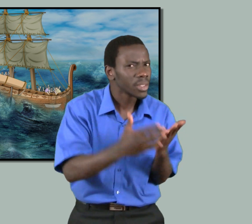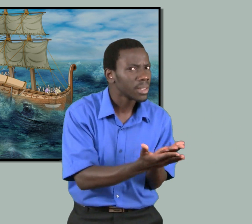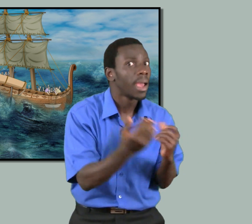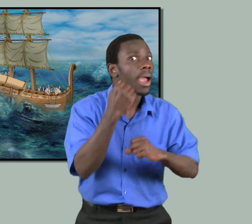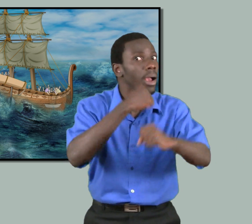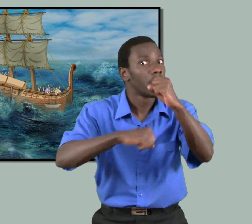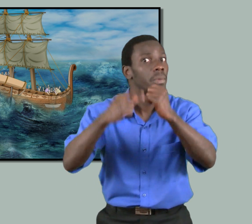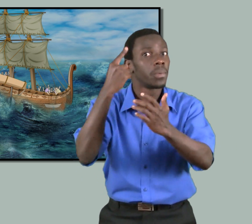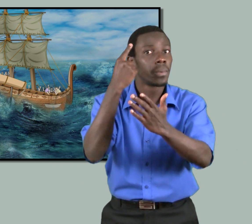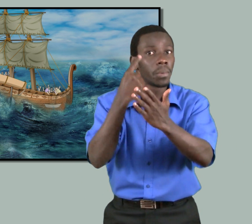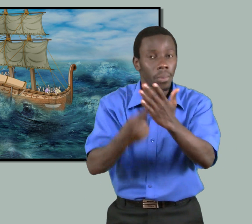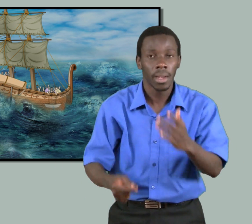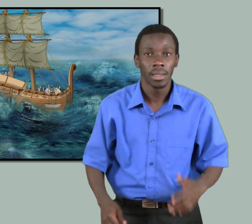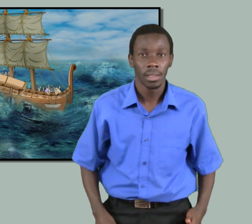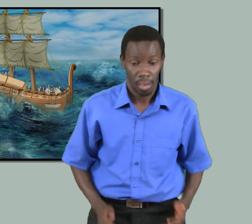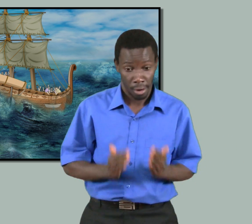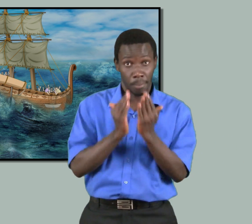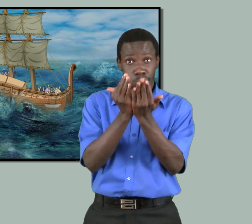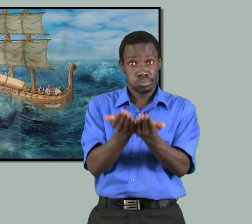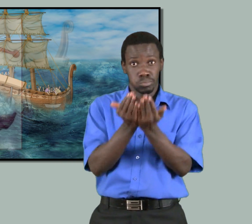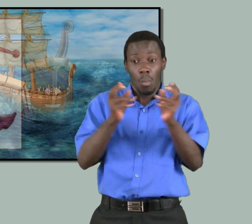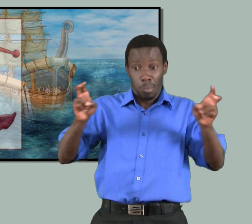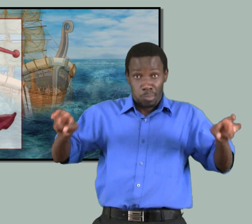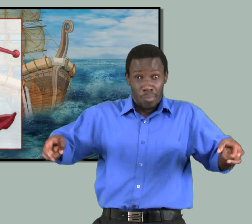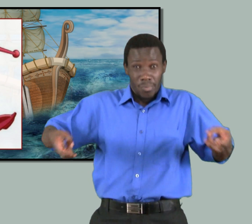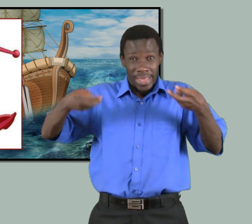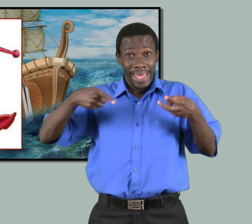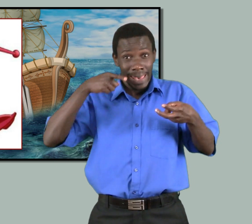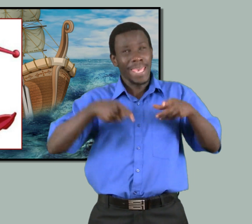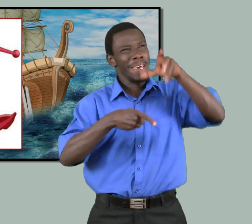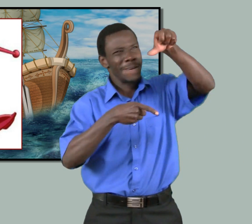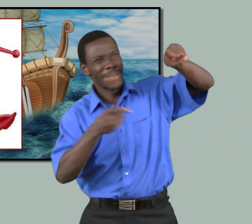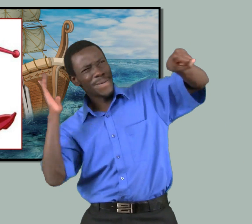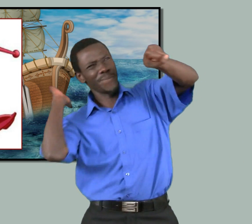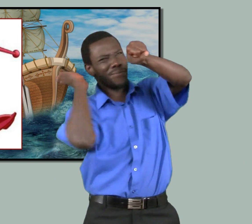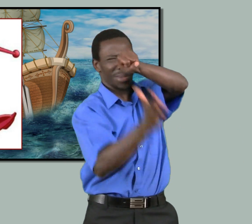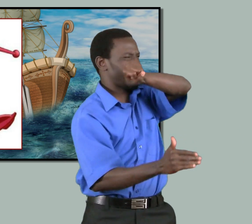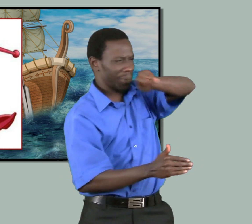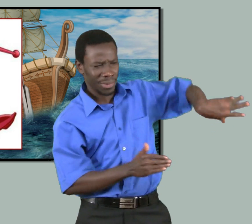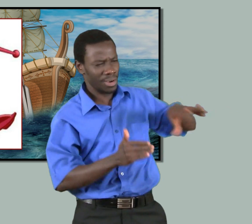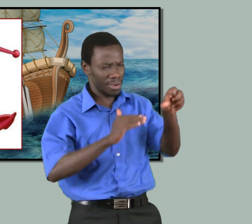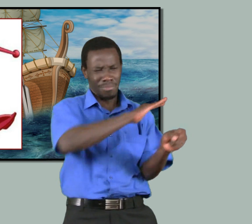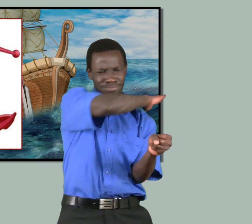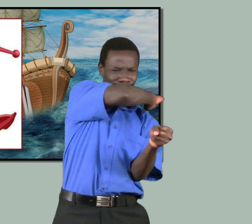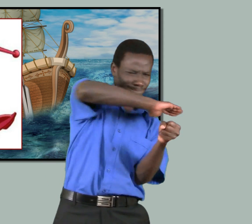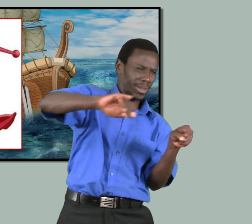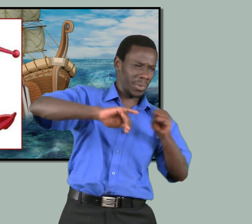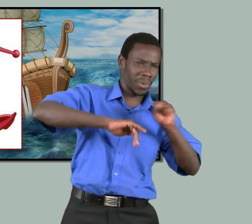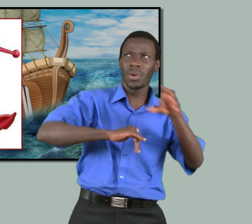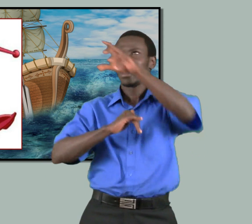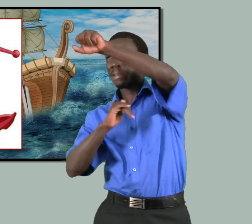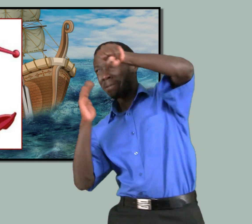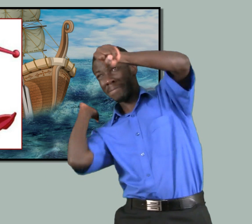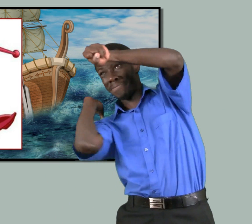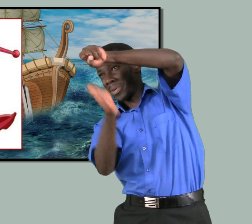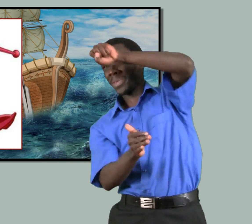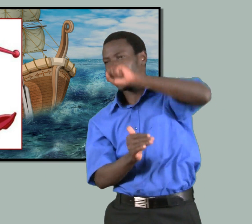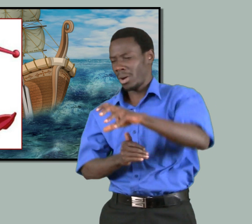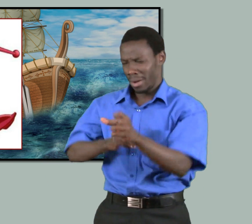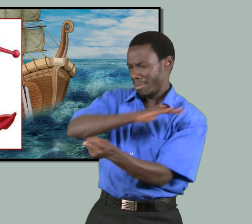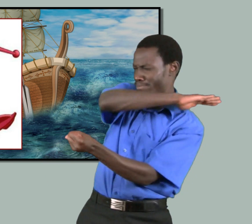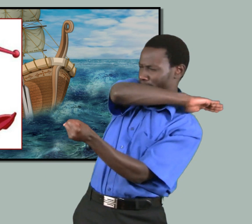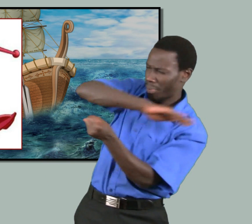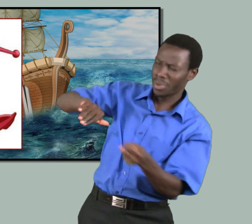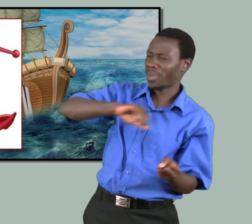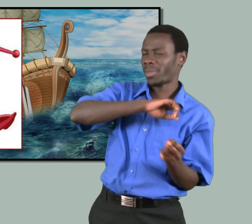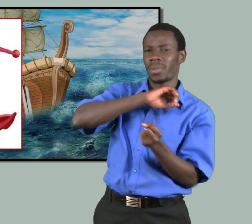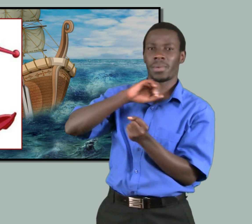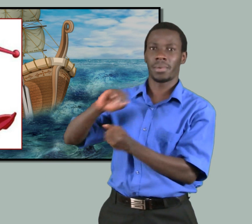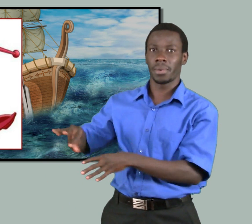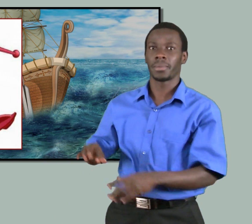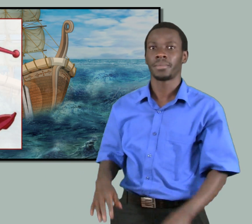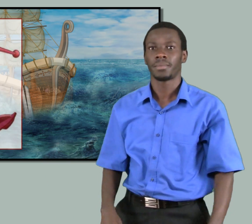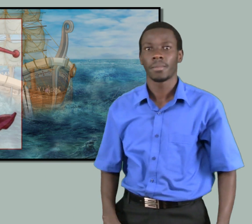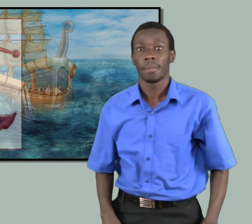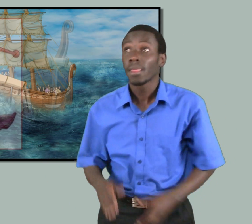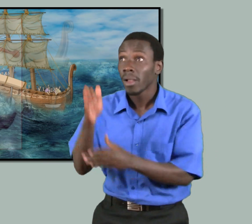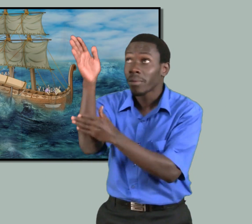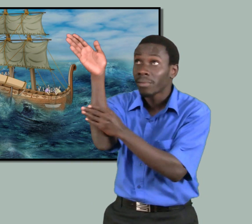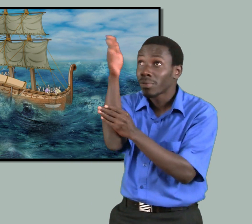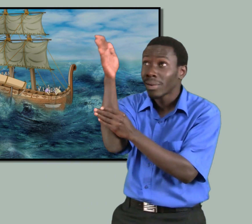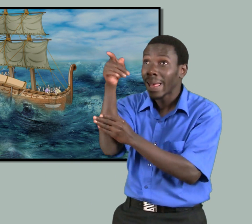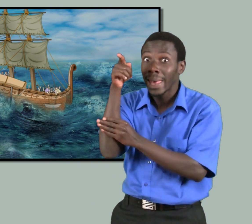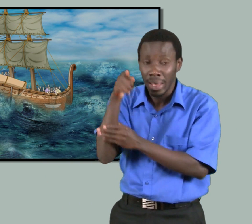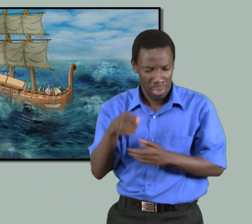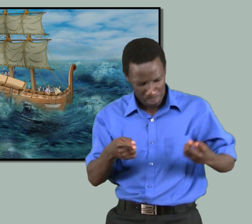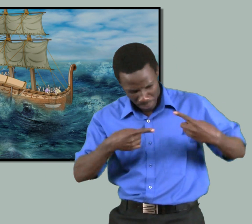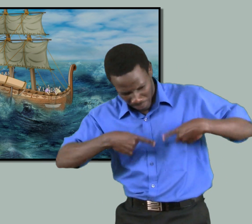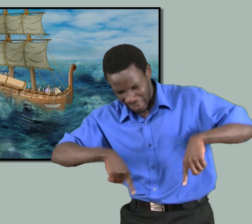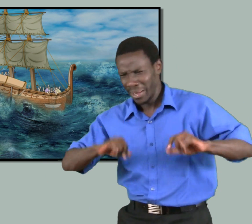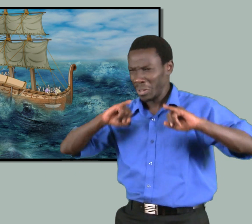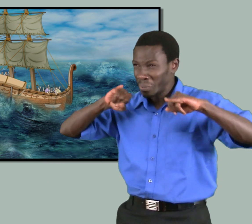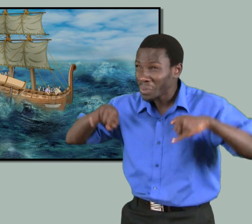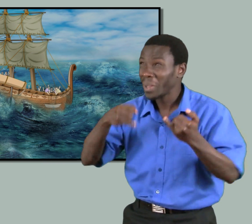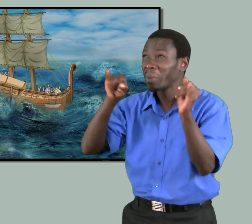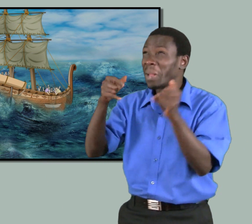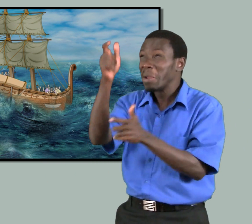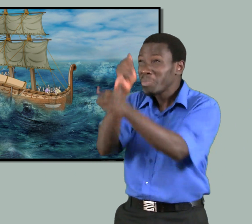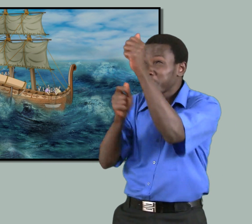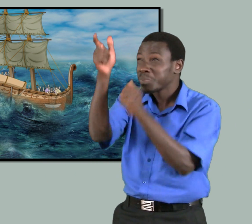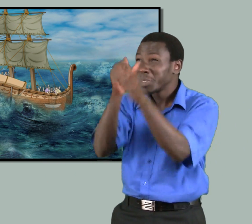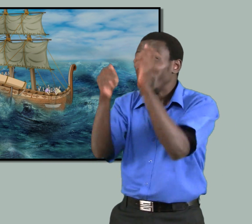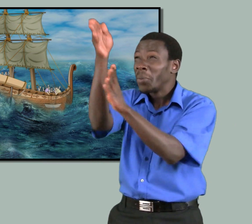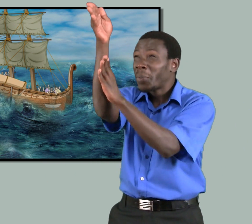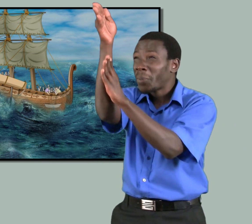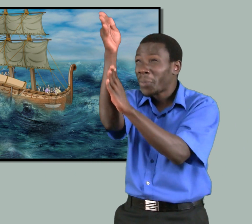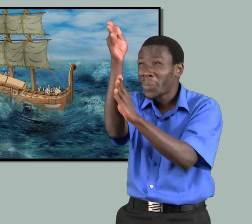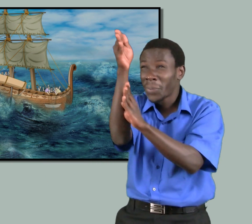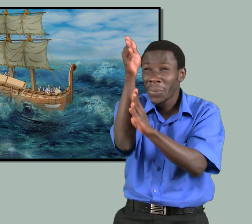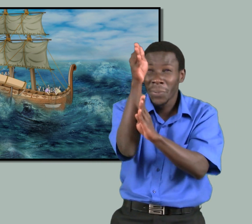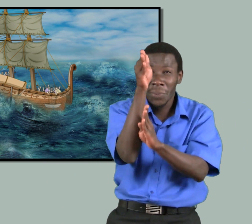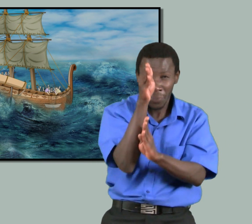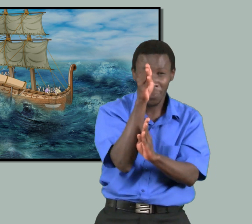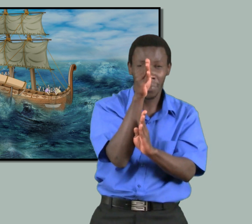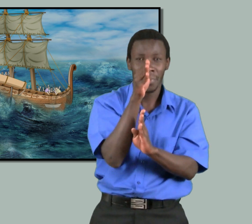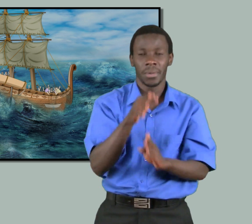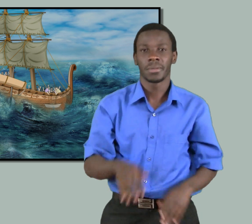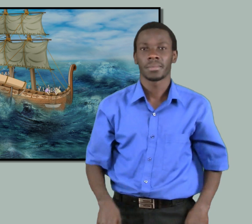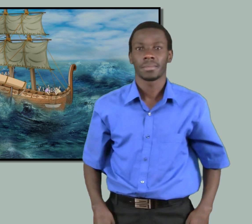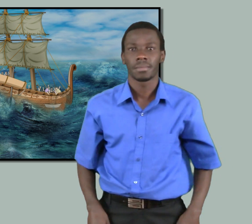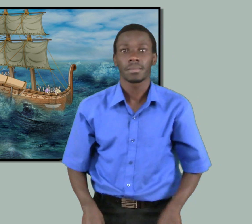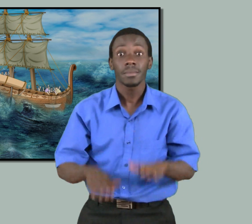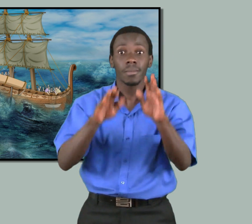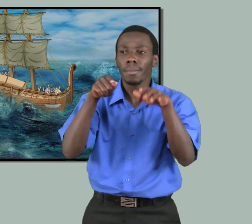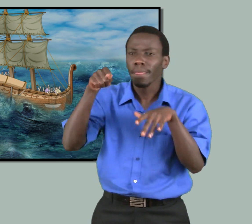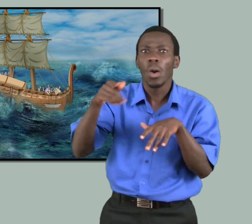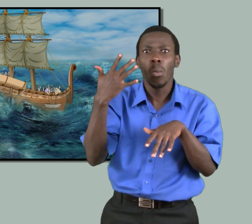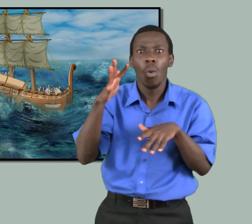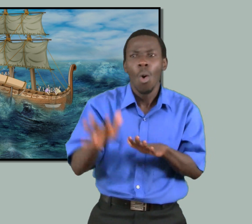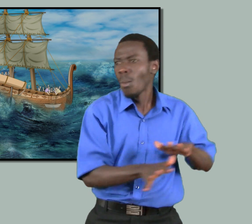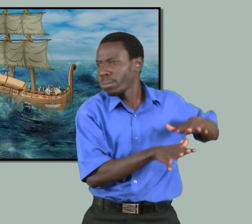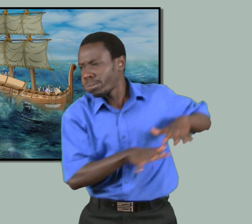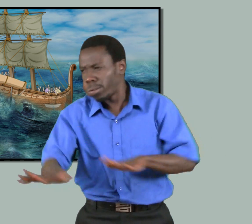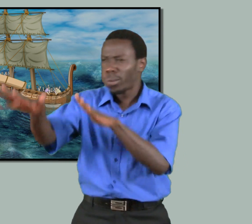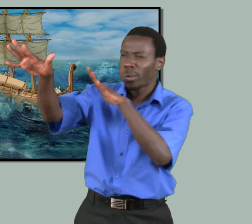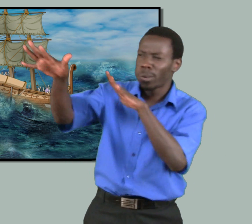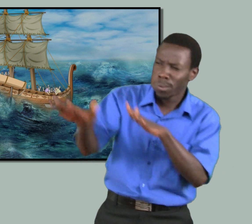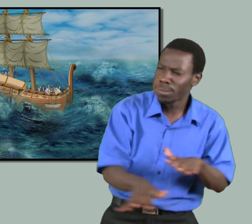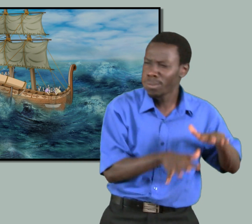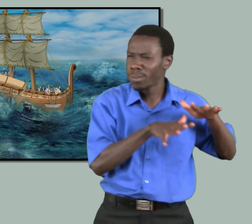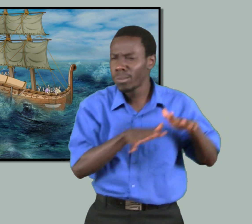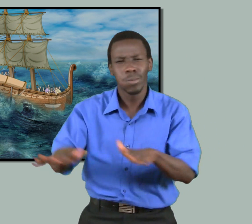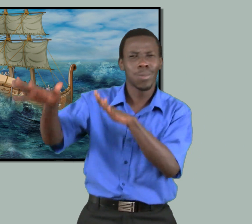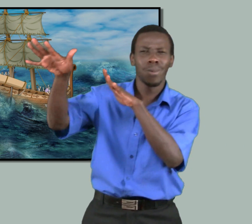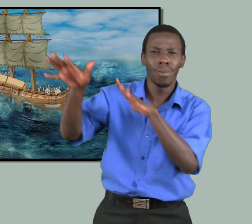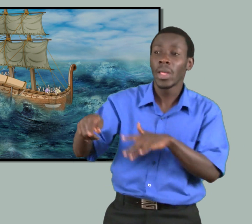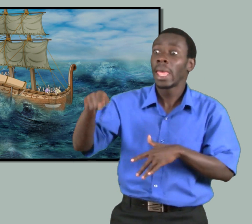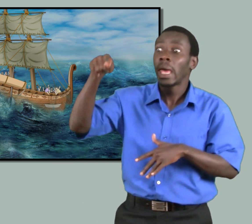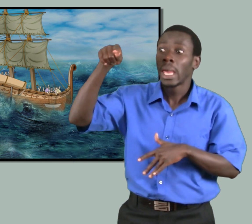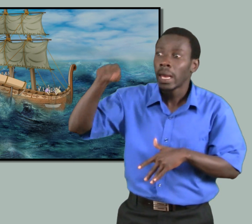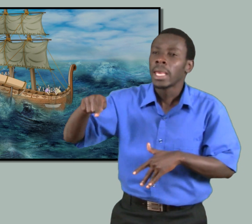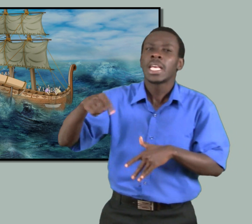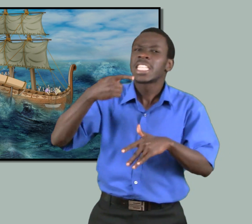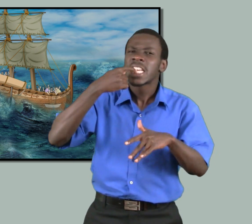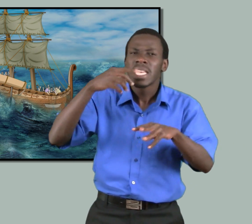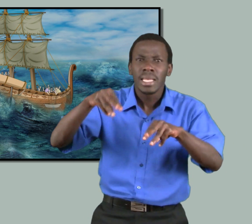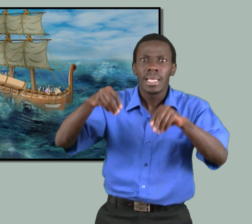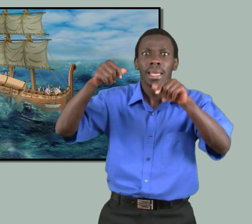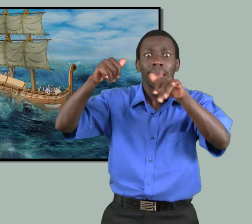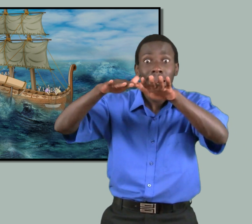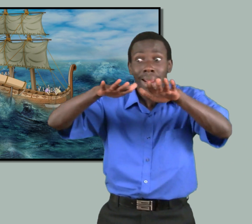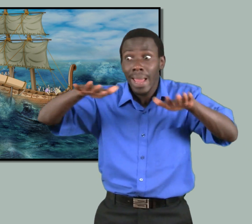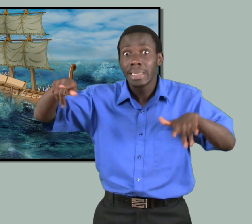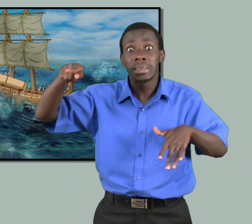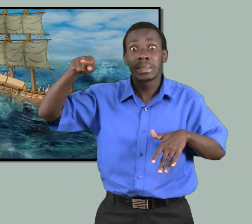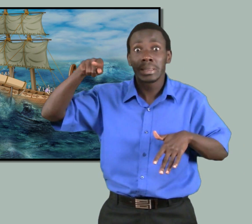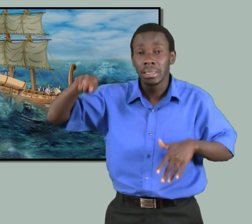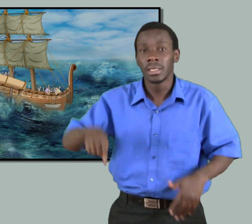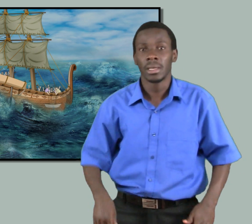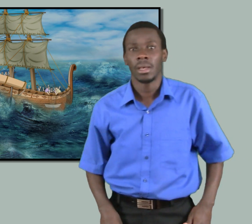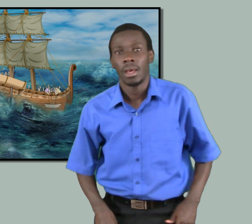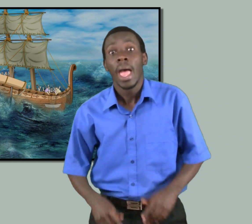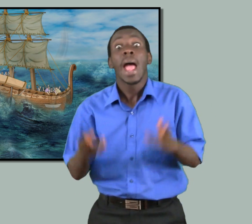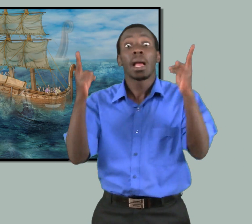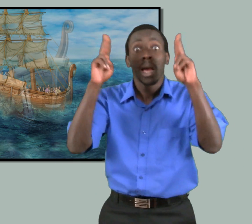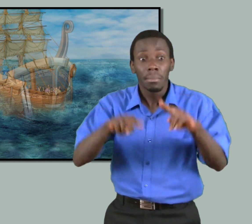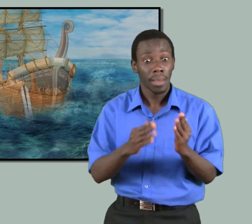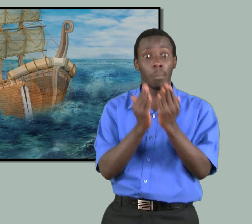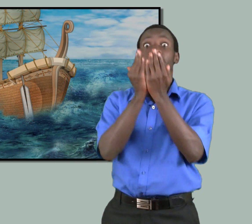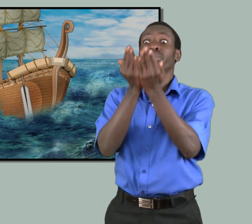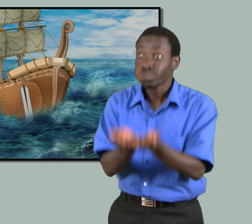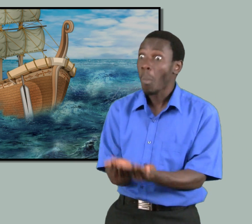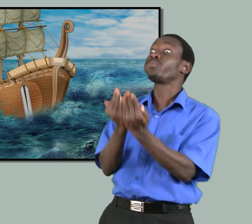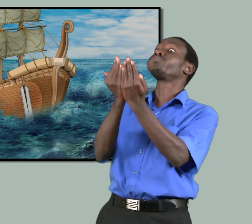Cutting away the anchors, they left them in the sea as they loosened the ropes that held the rudders.